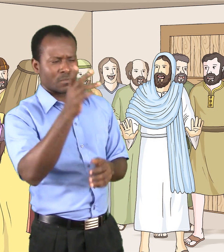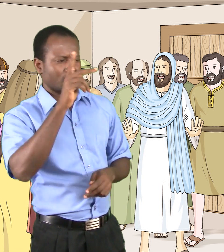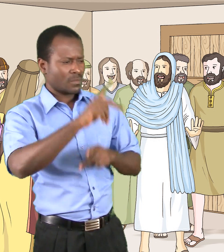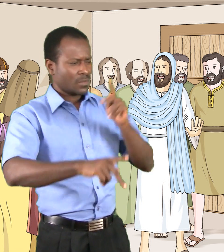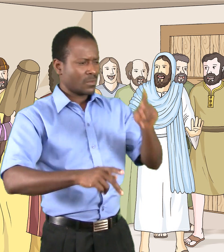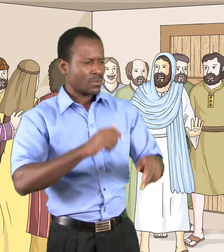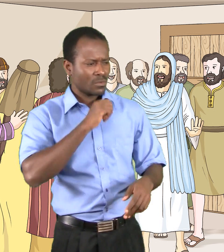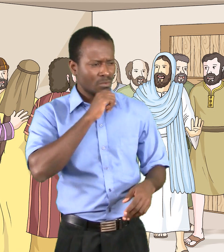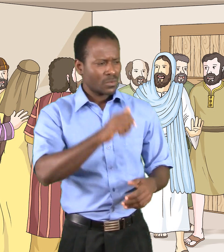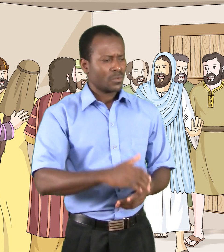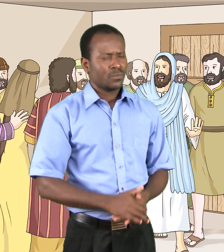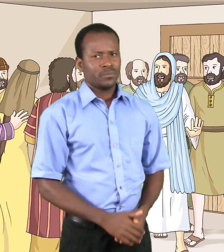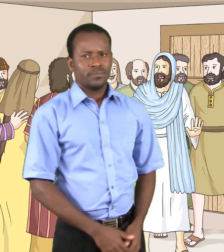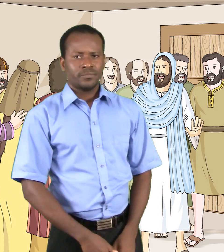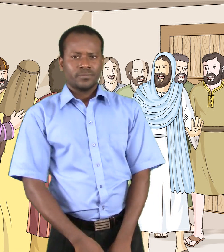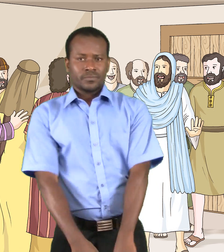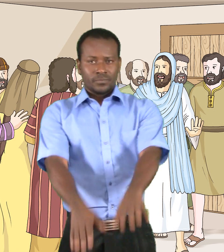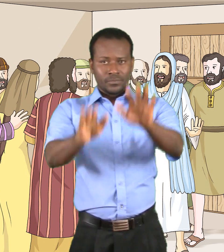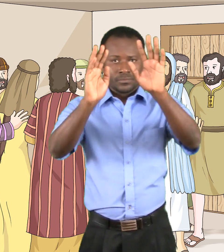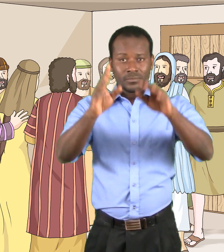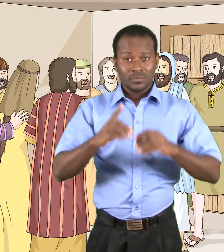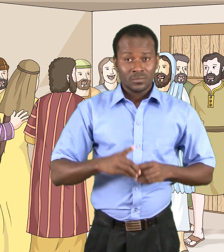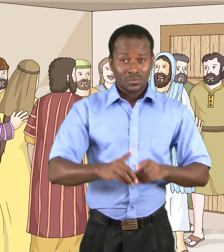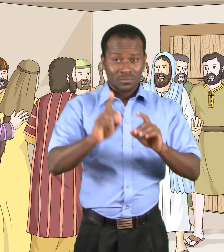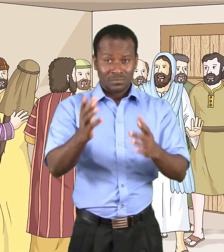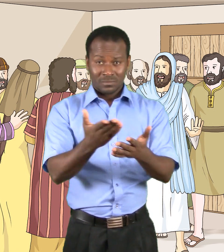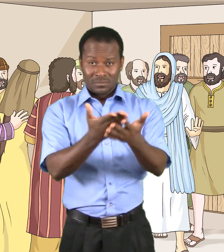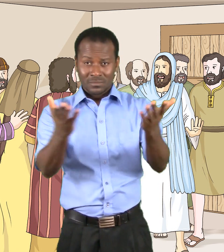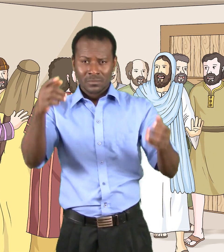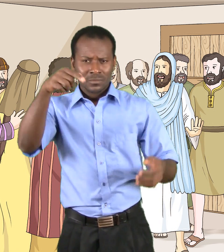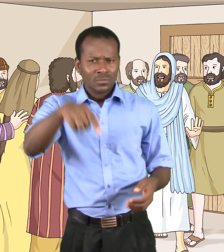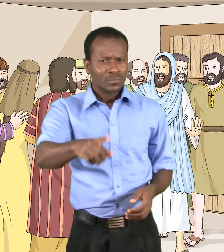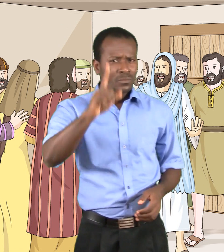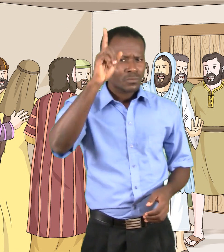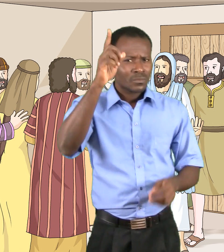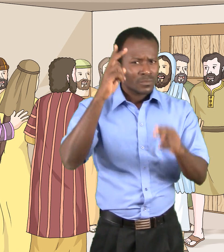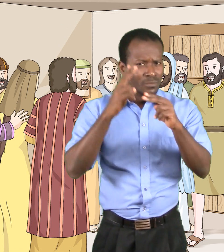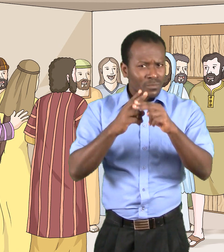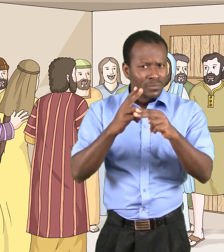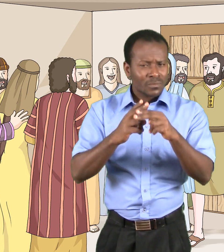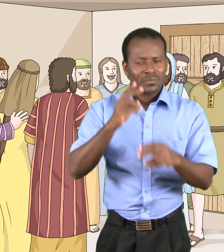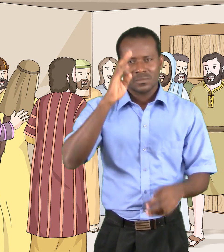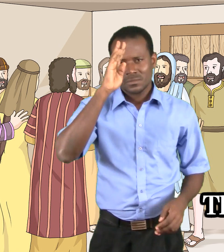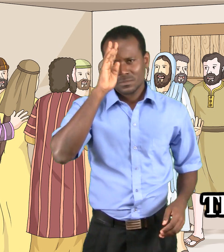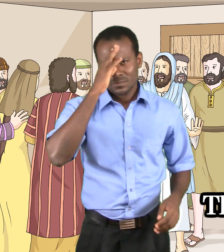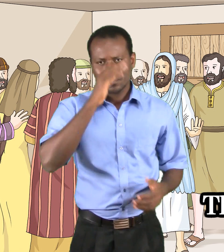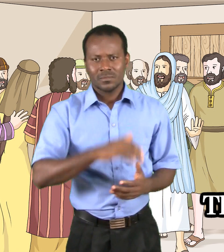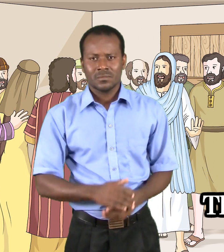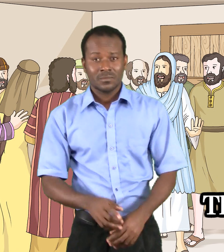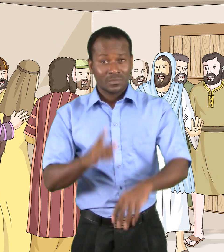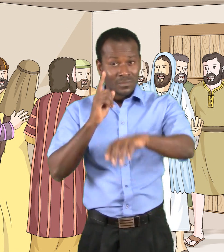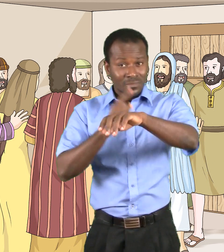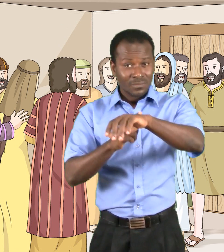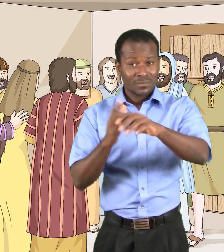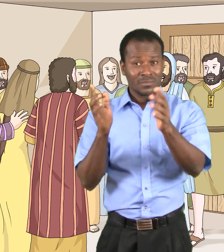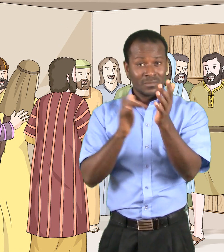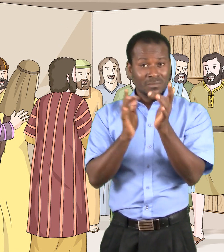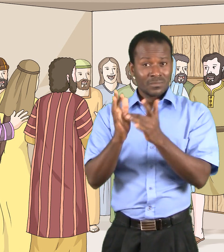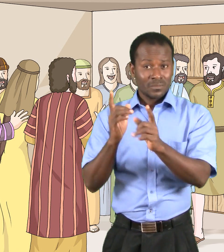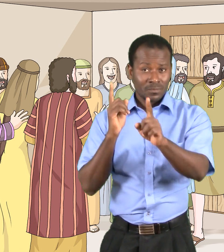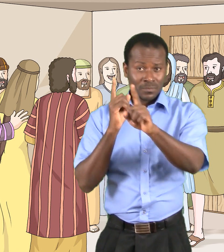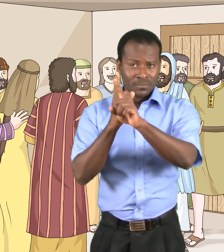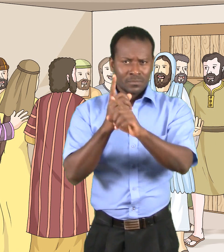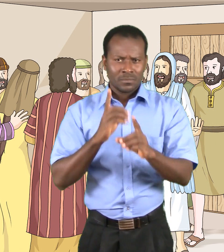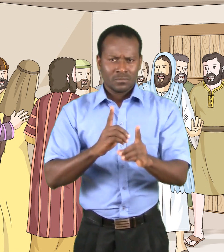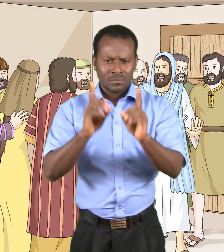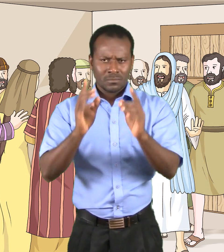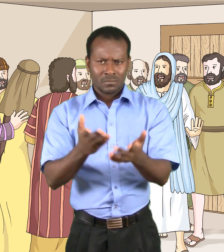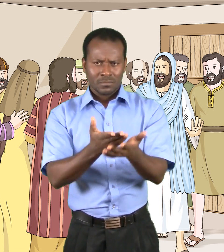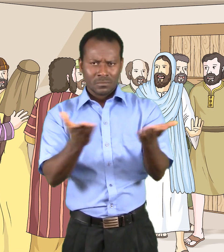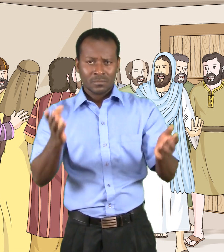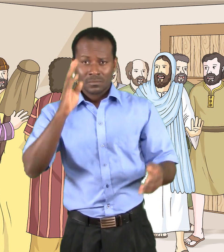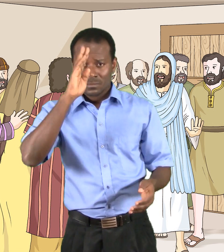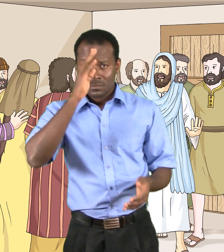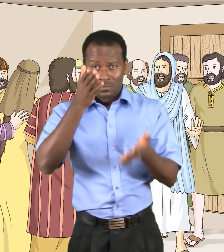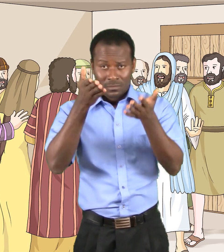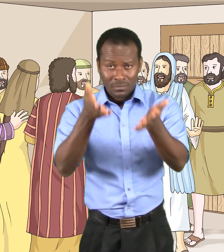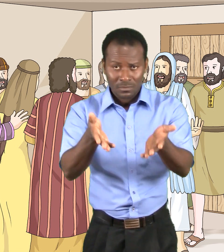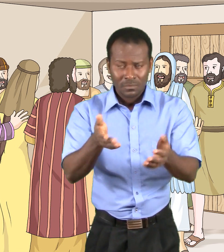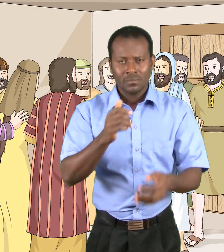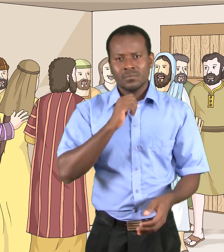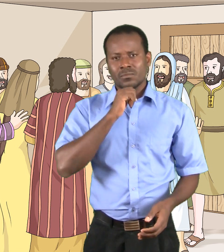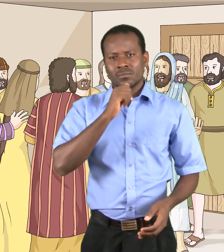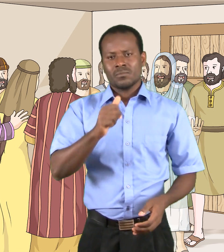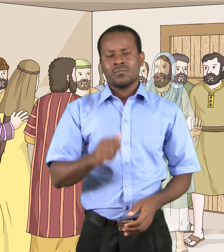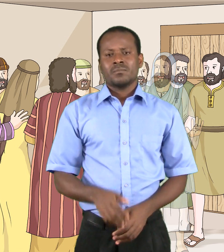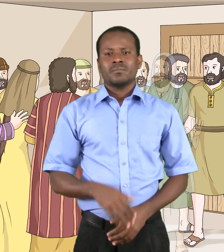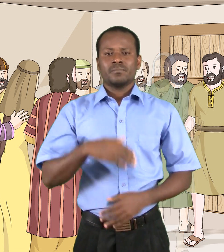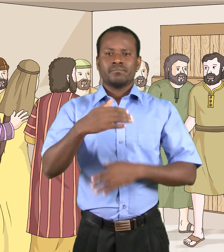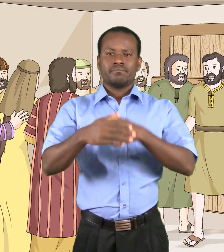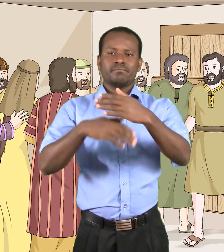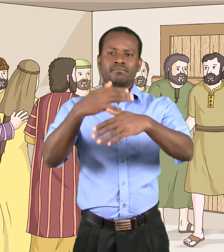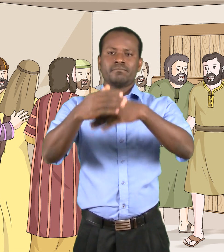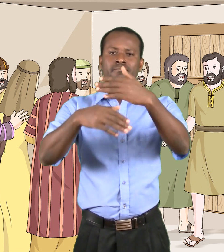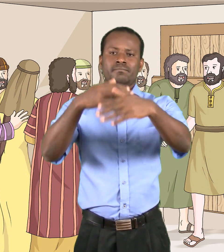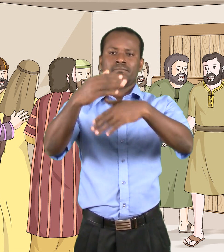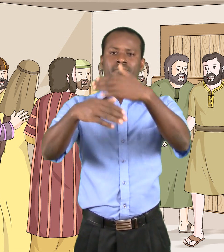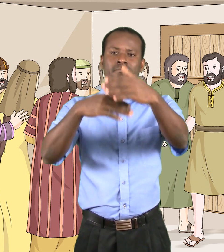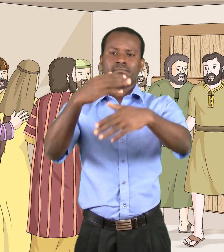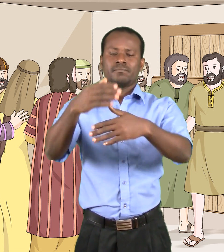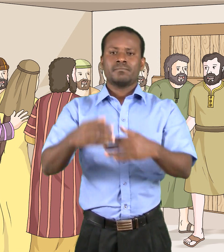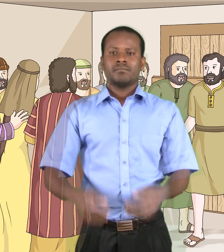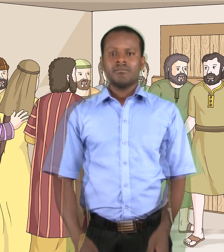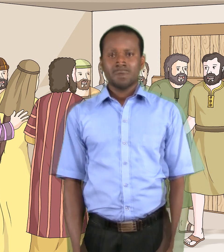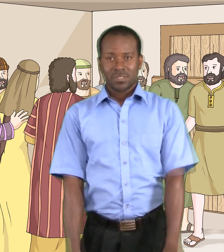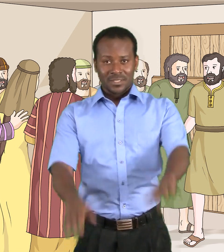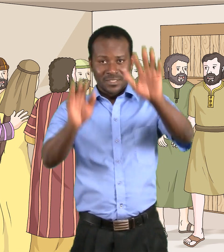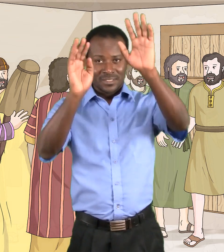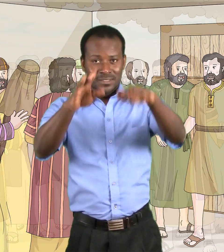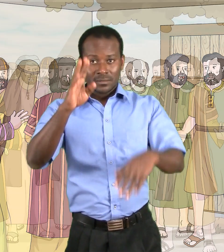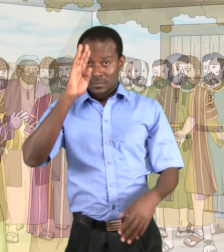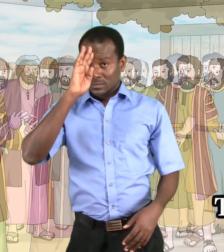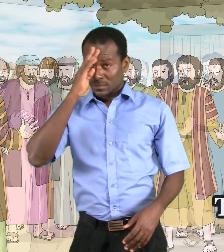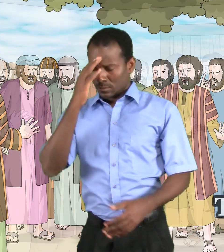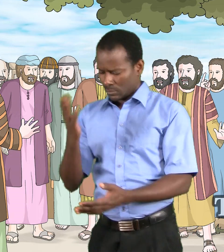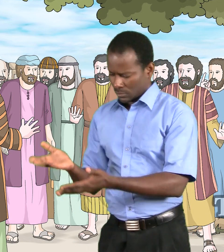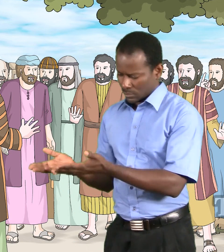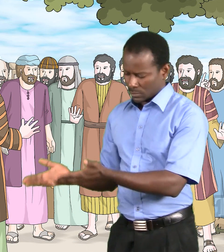if you withhold forgiveness from anyone, it is withheld.”